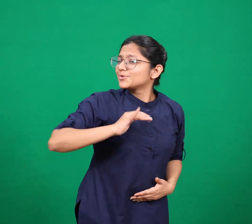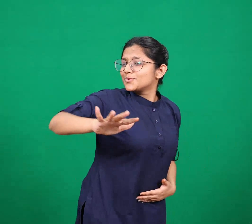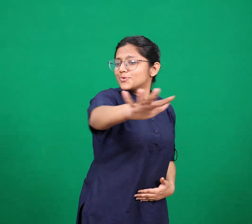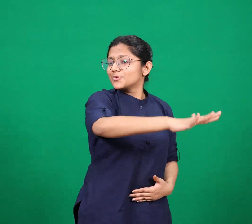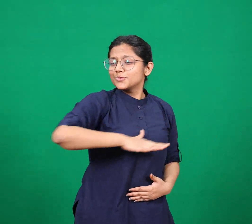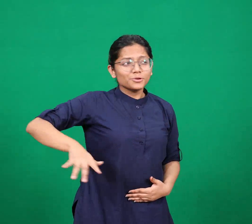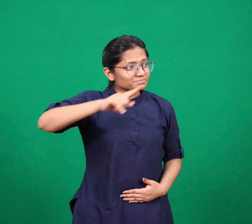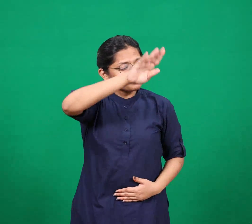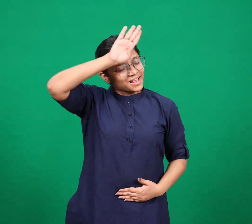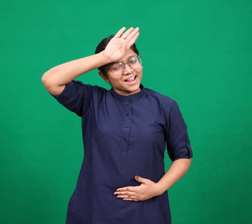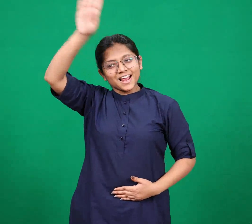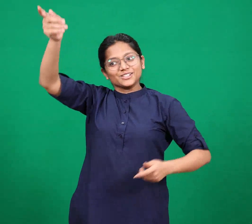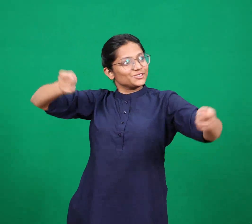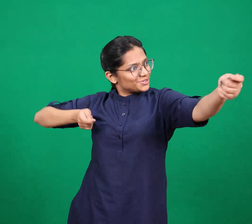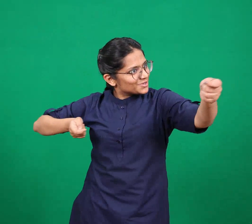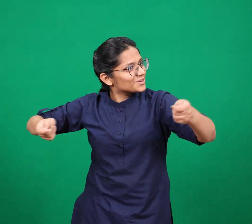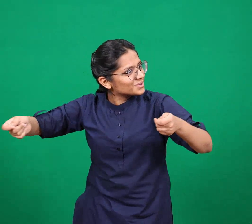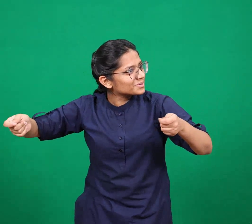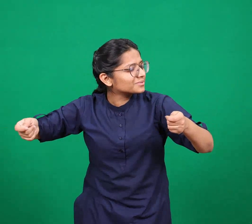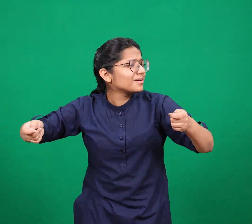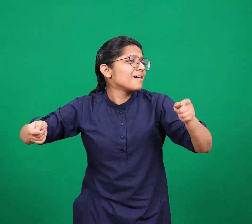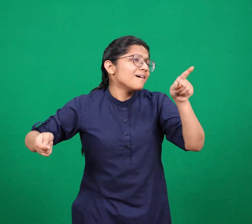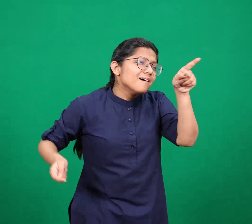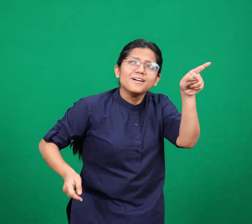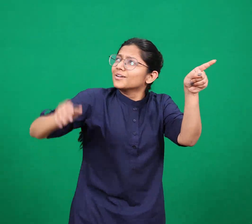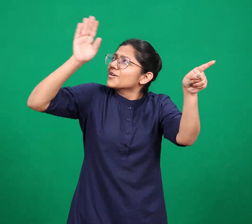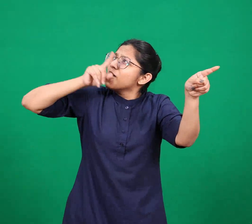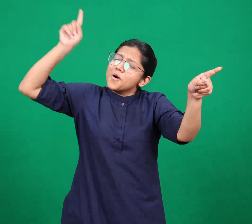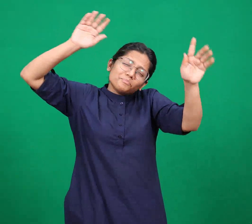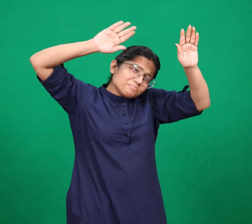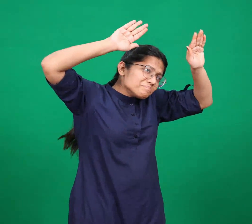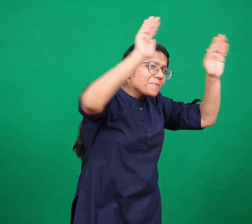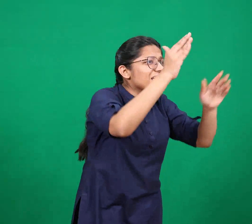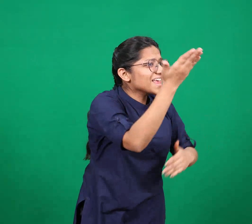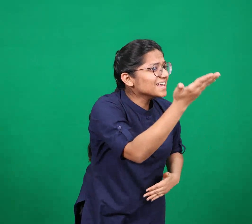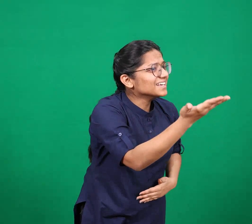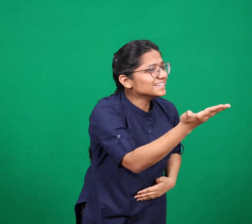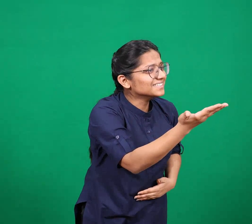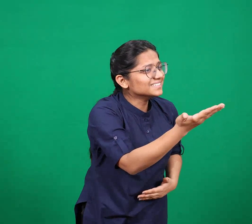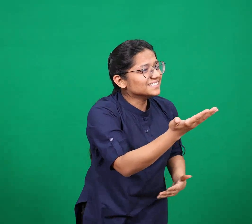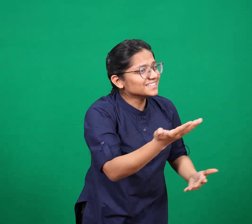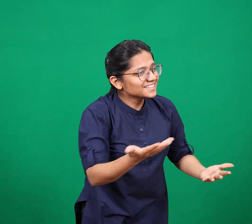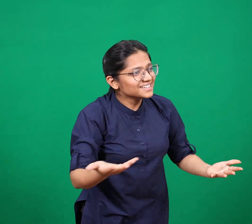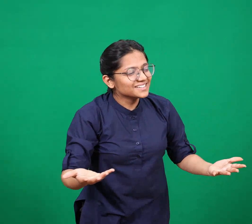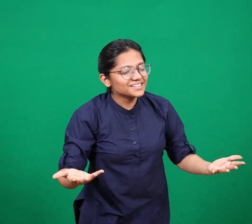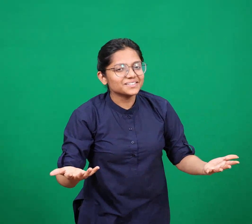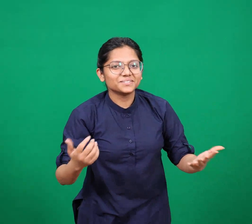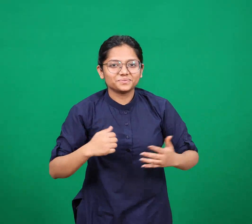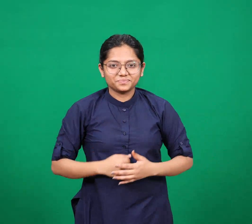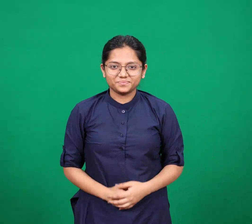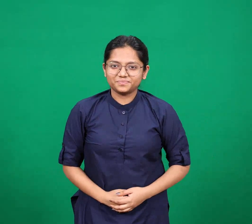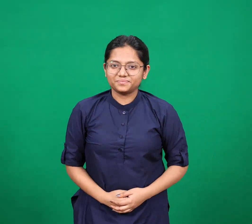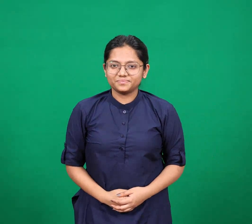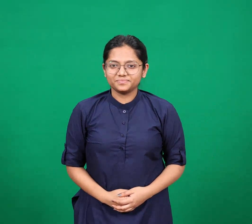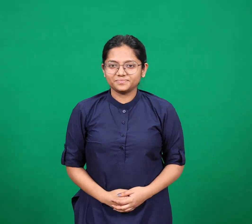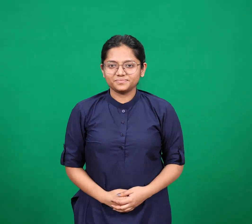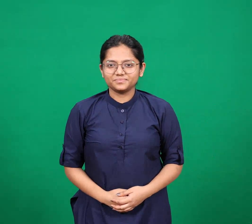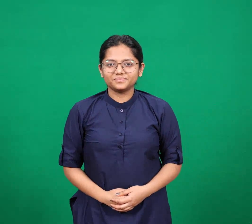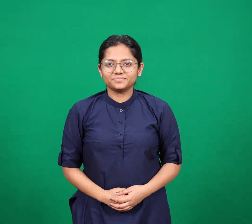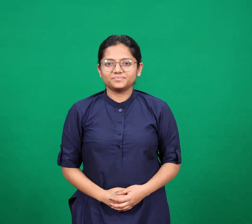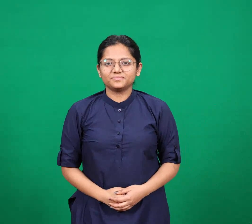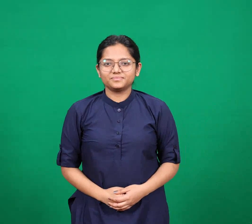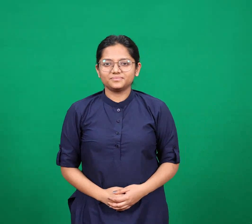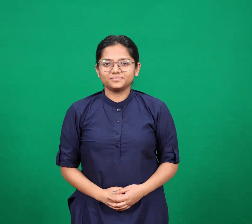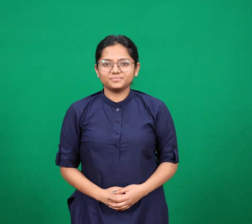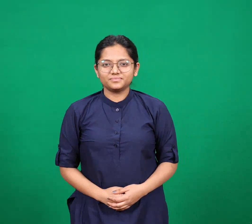"Blessed is the King of Israel!"